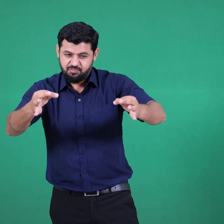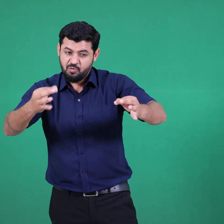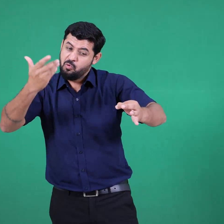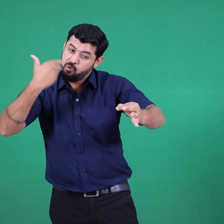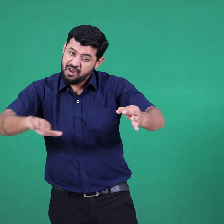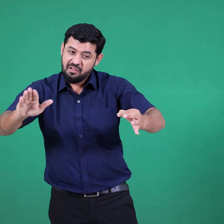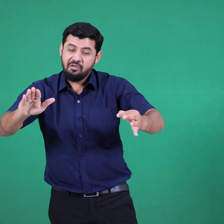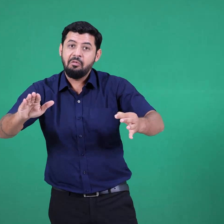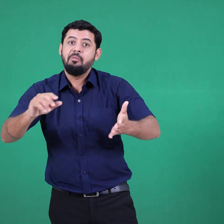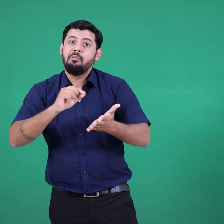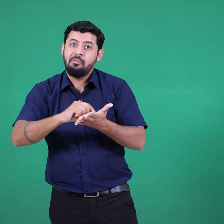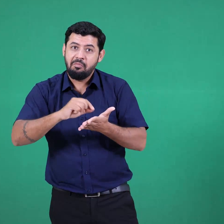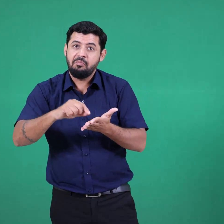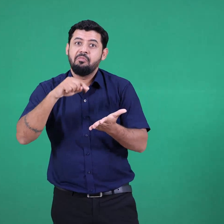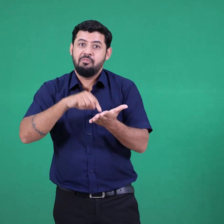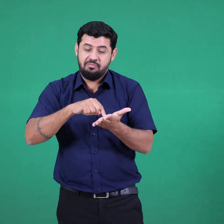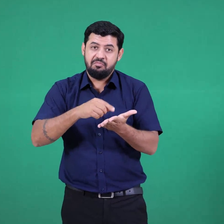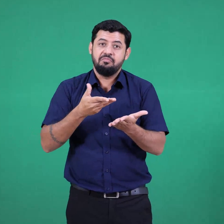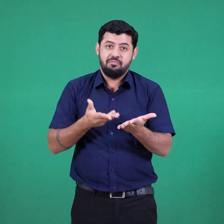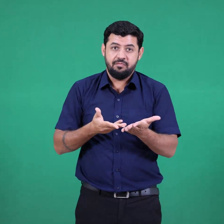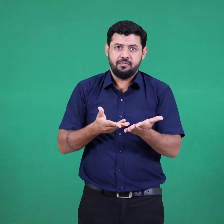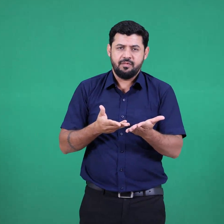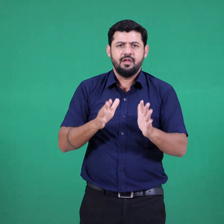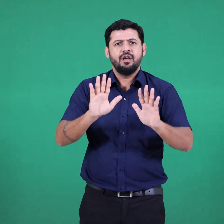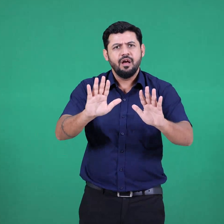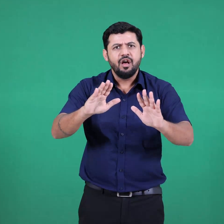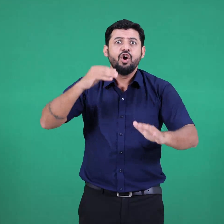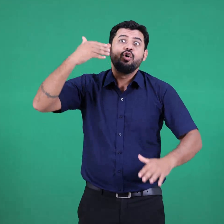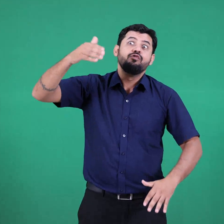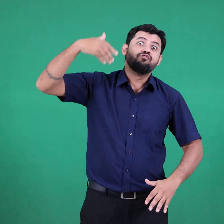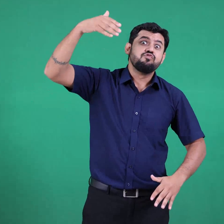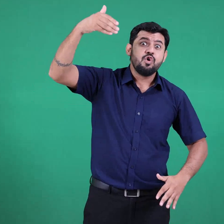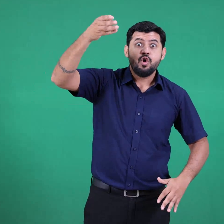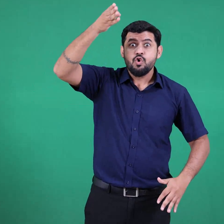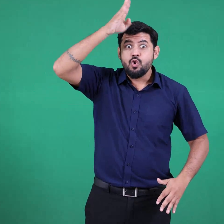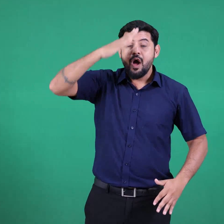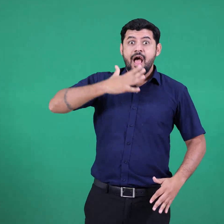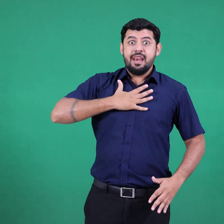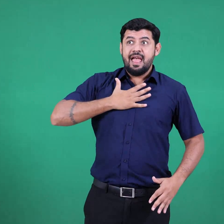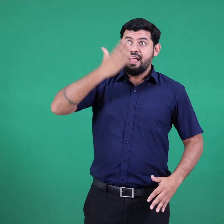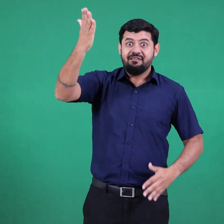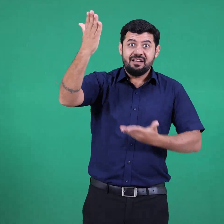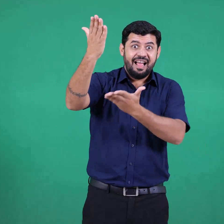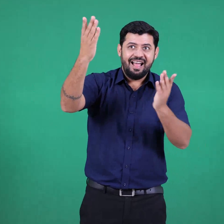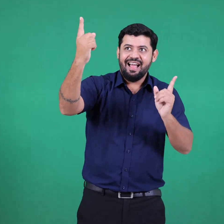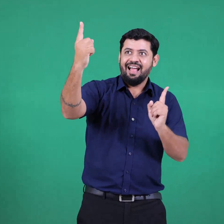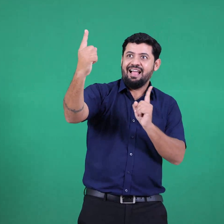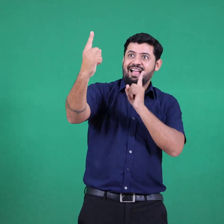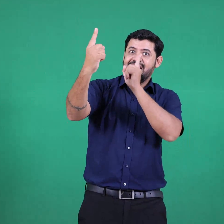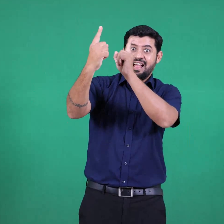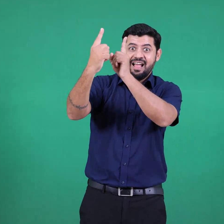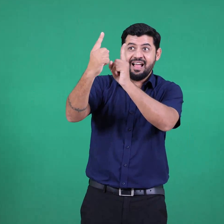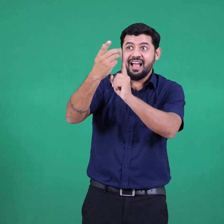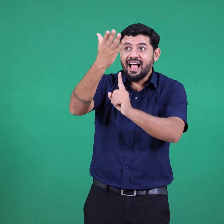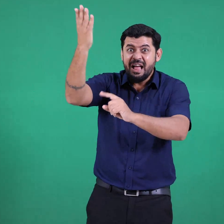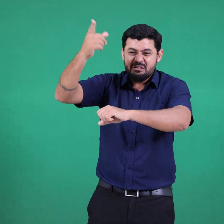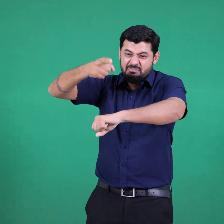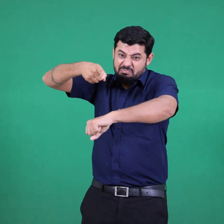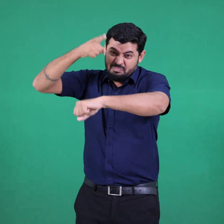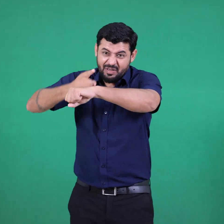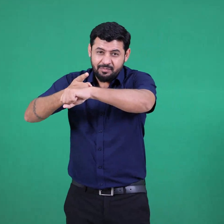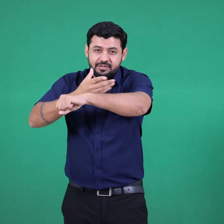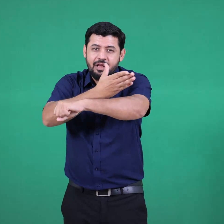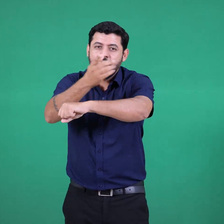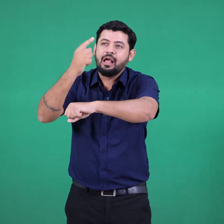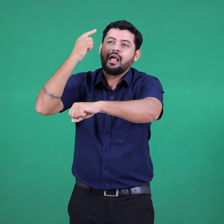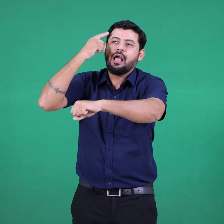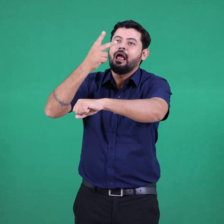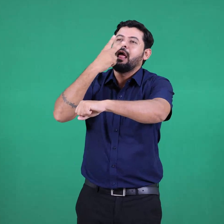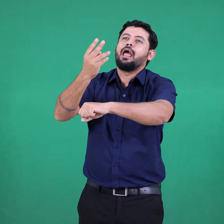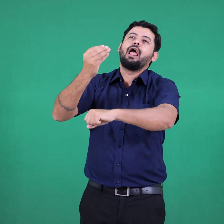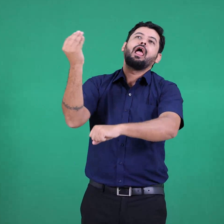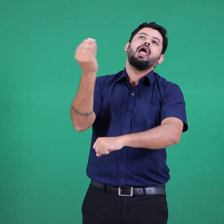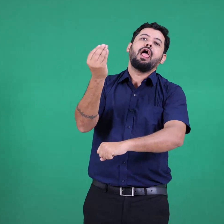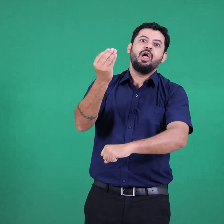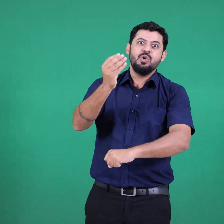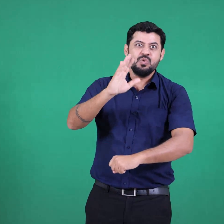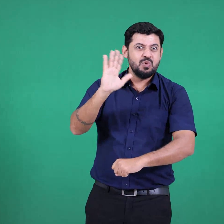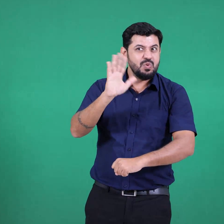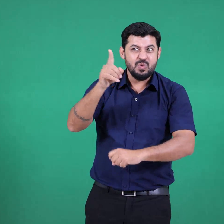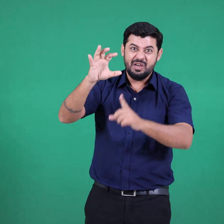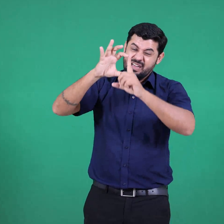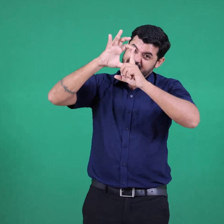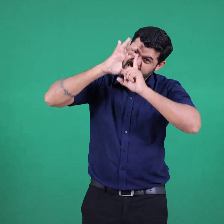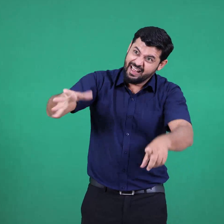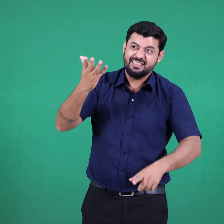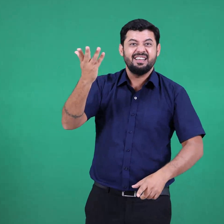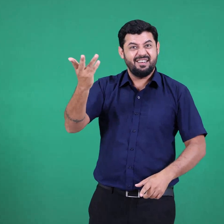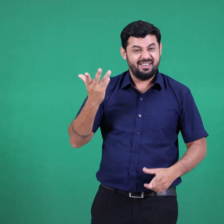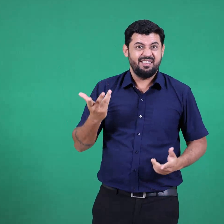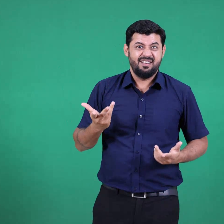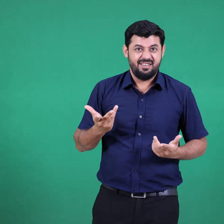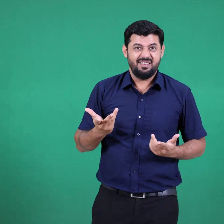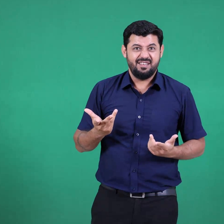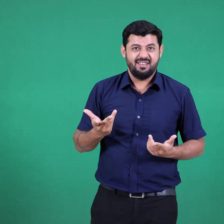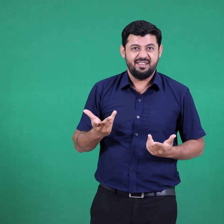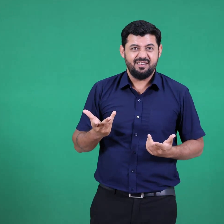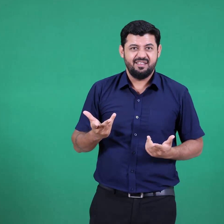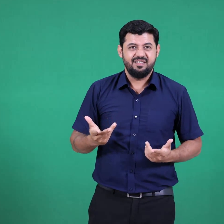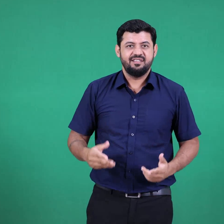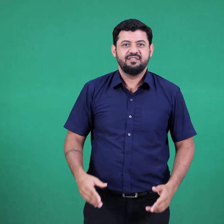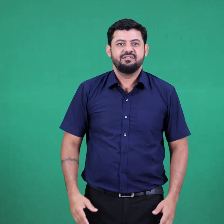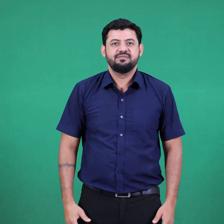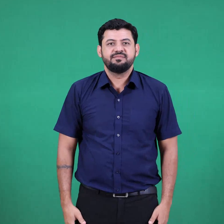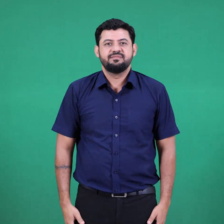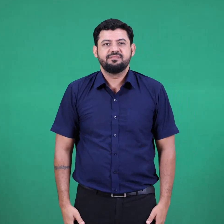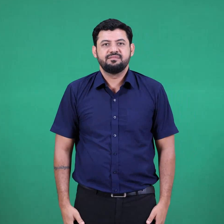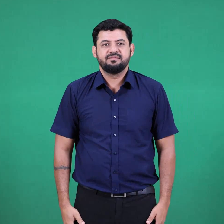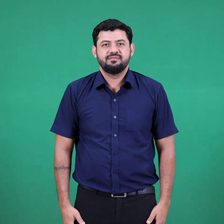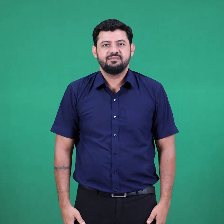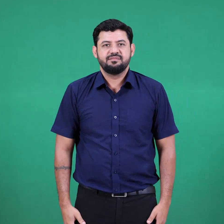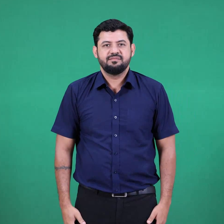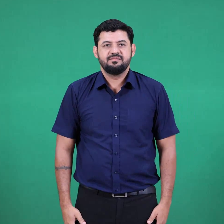It is a fearful thing to fall into the hands of the living God.